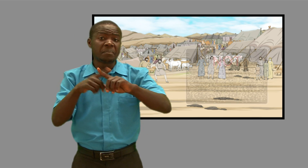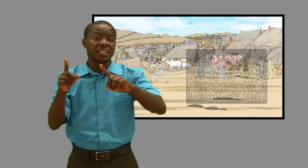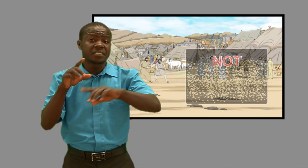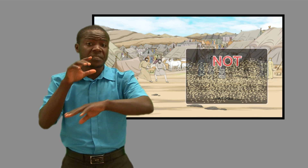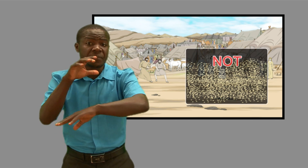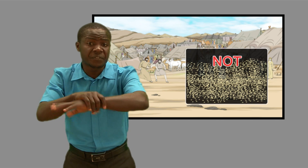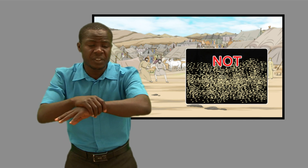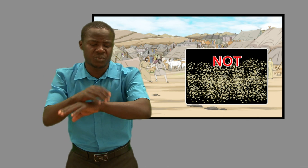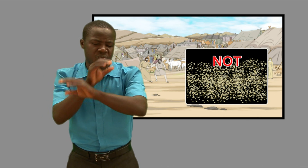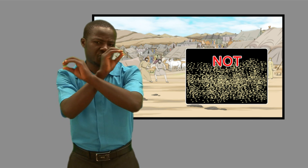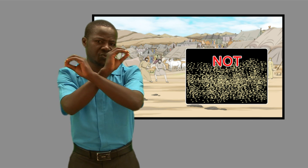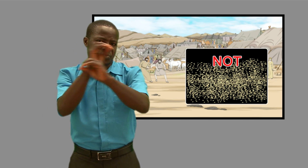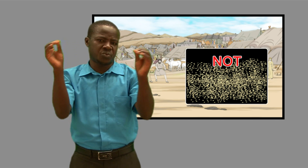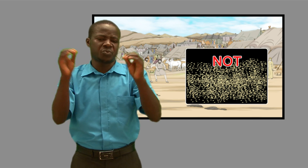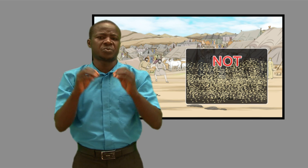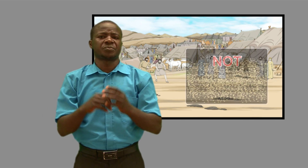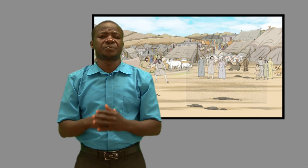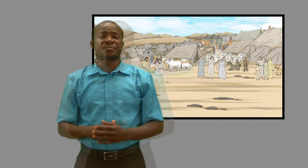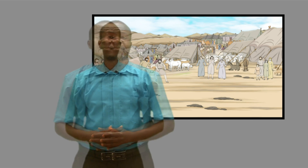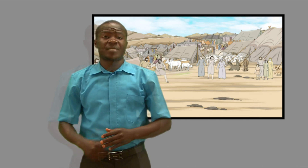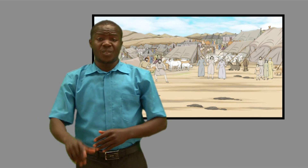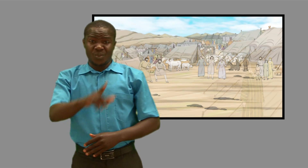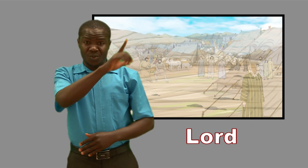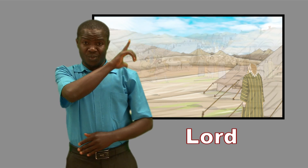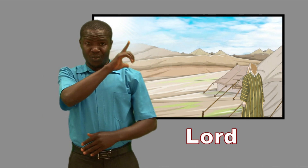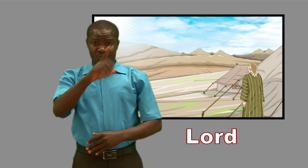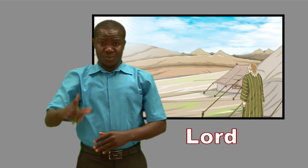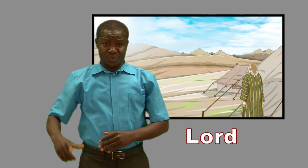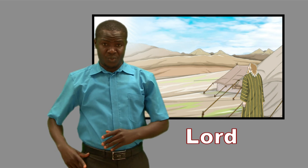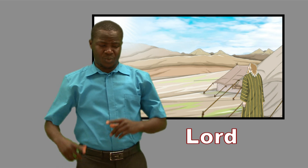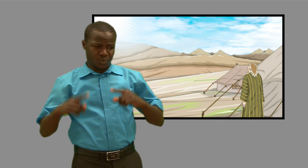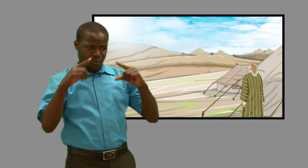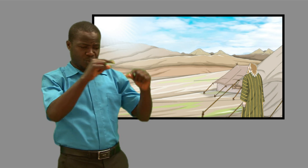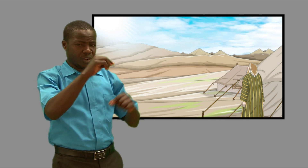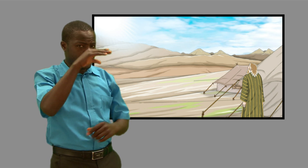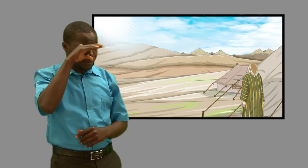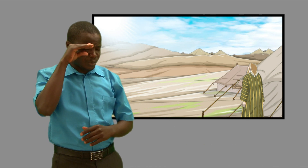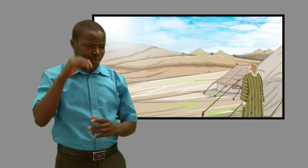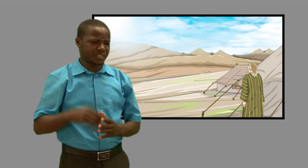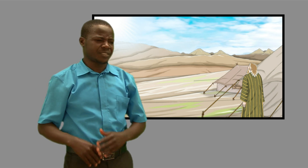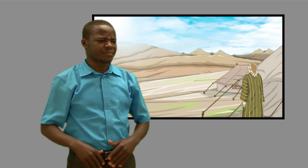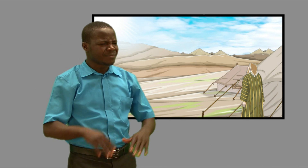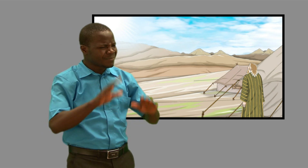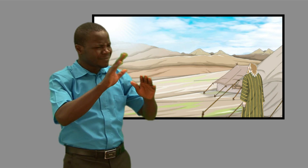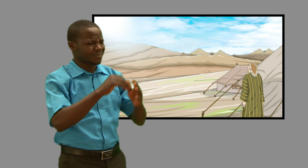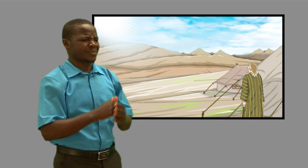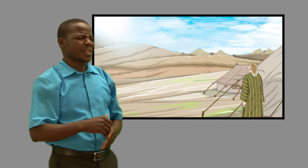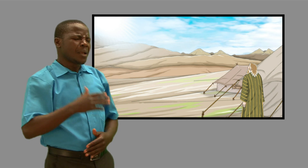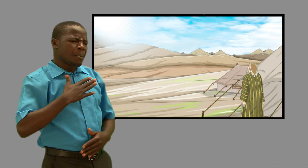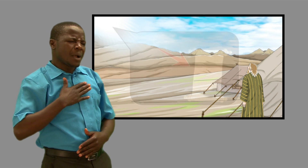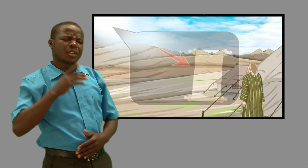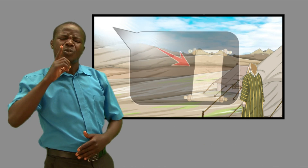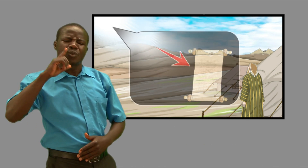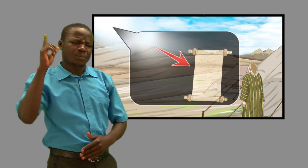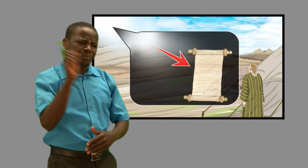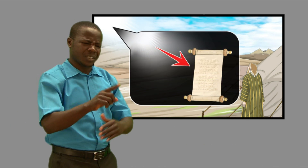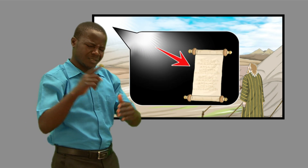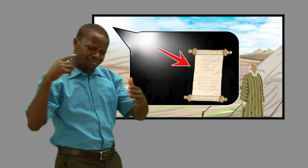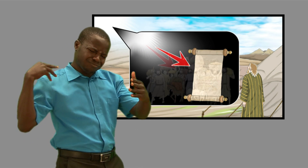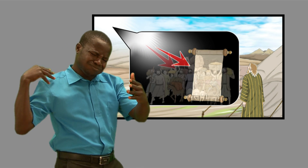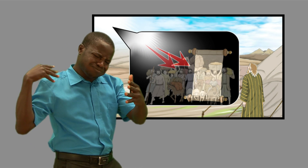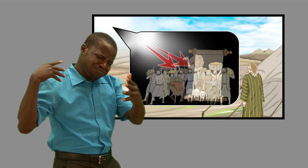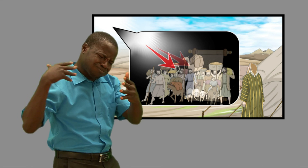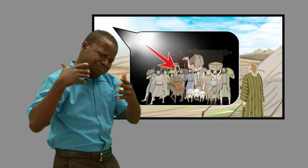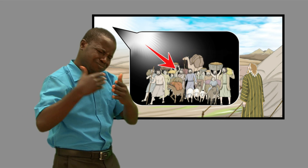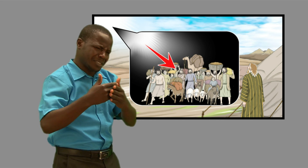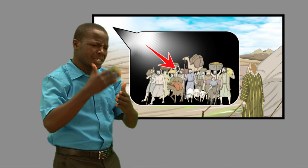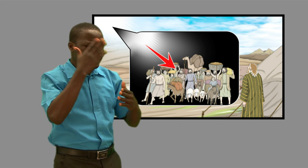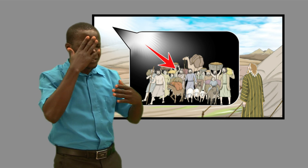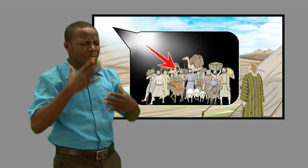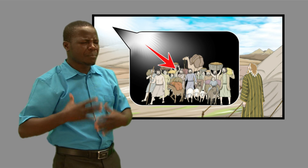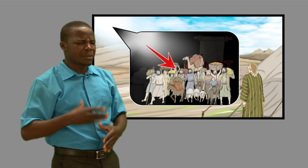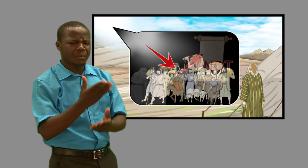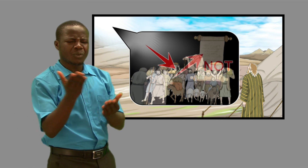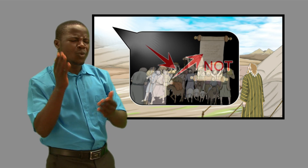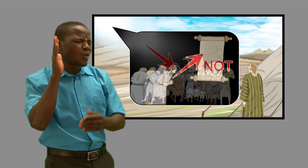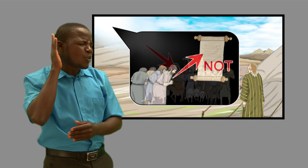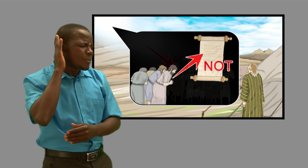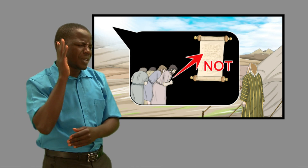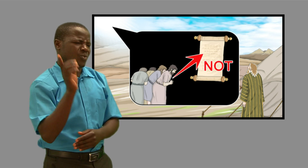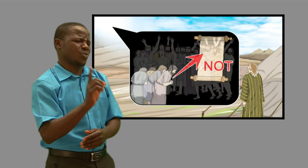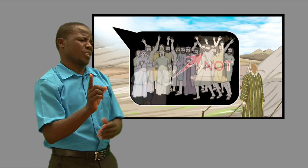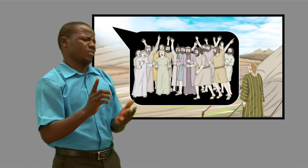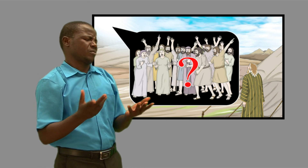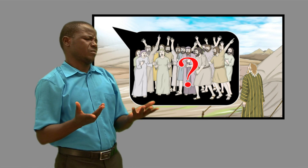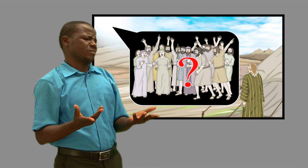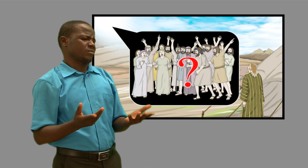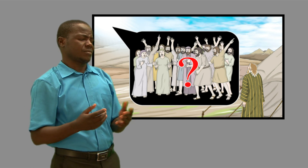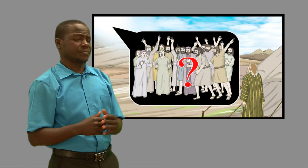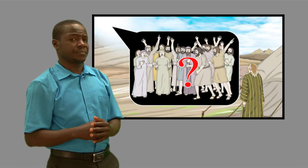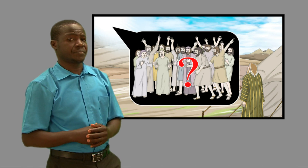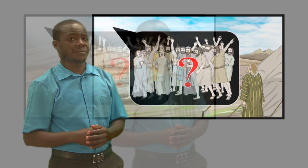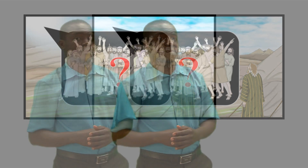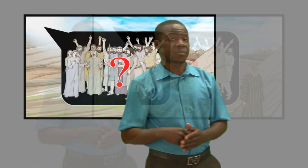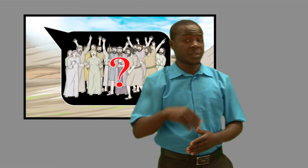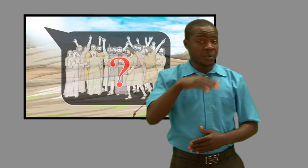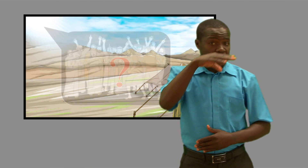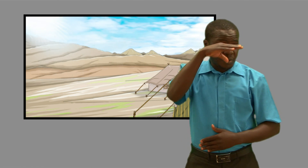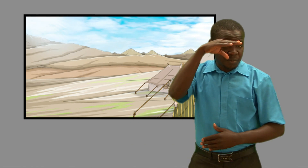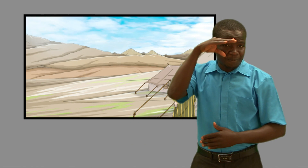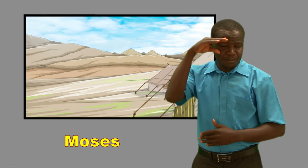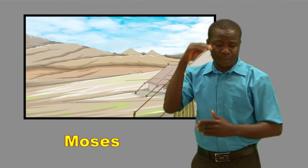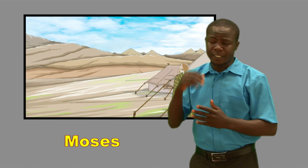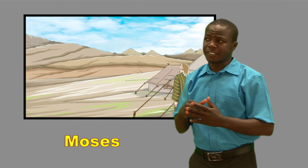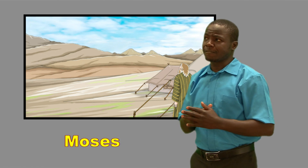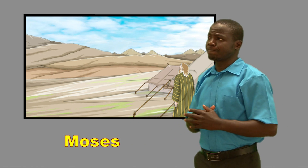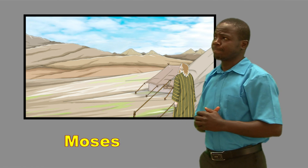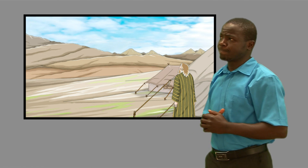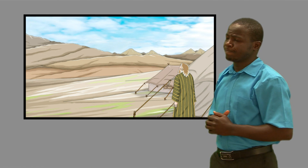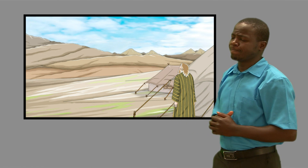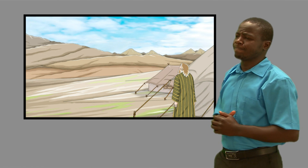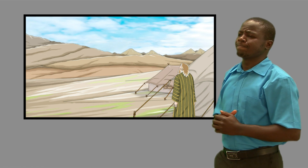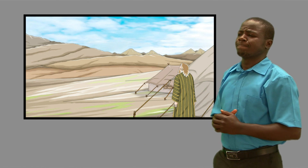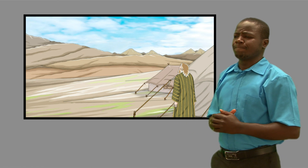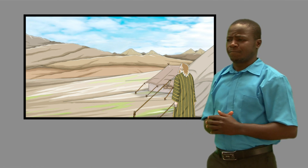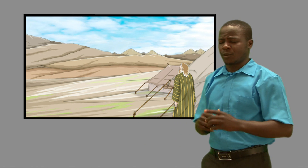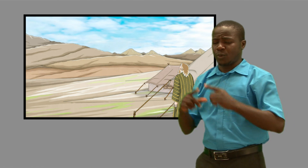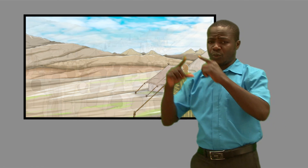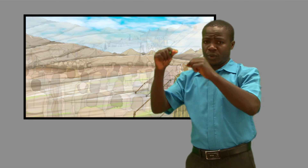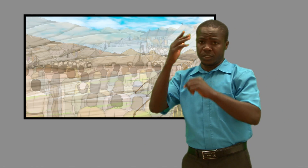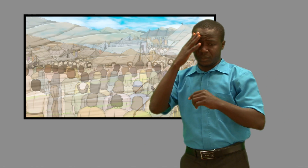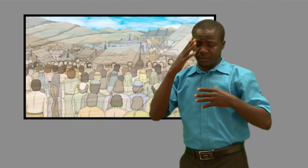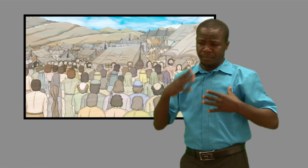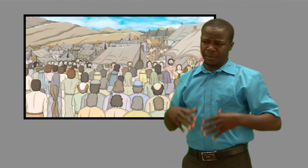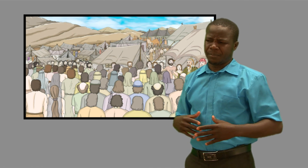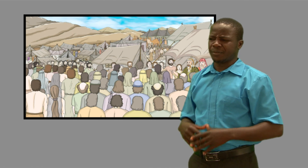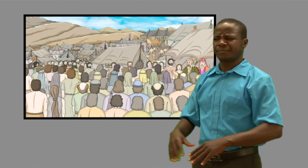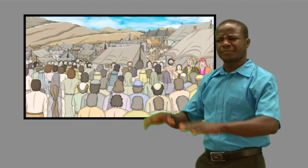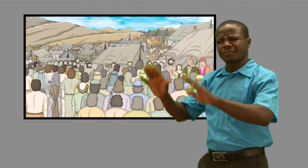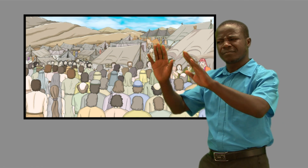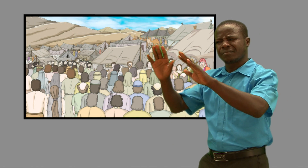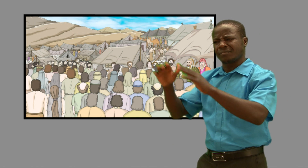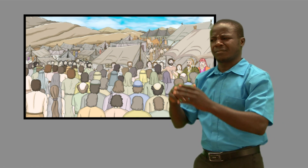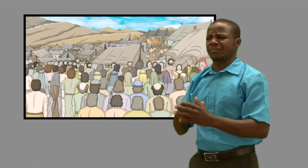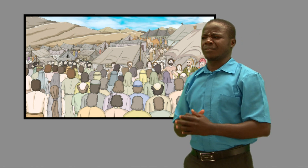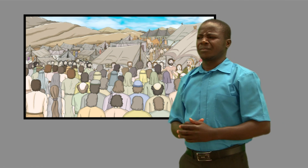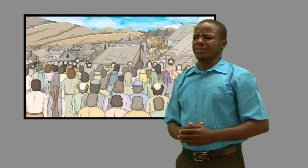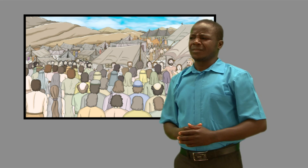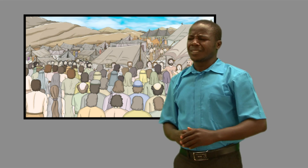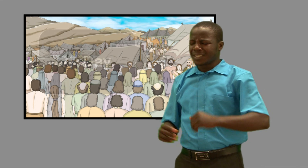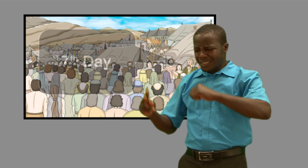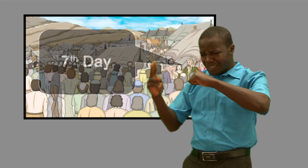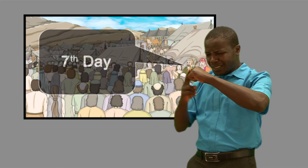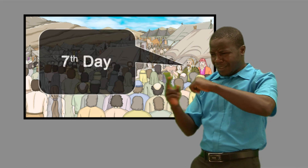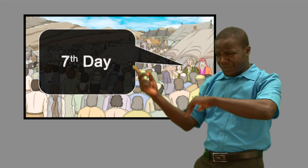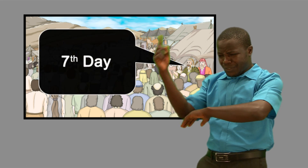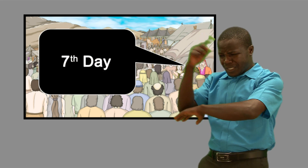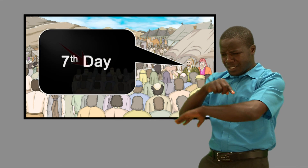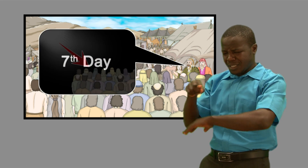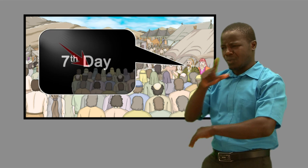Then the LORD said to Moses, “How long will you refuse to keep My commandments and instructions?